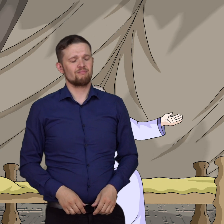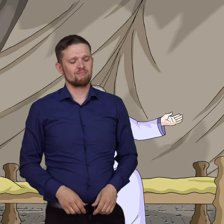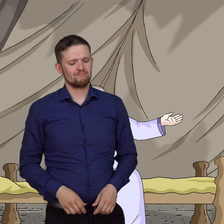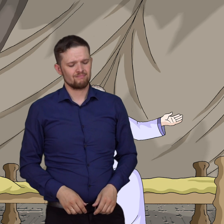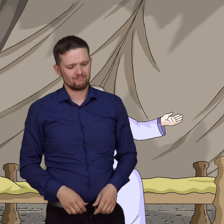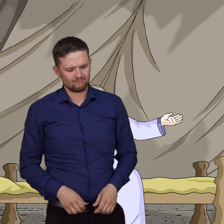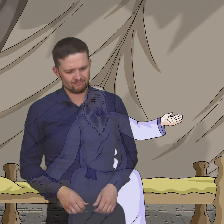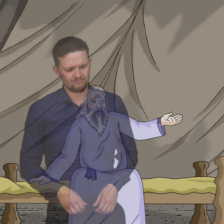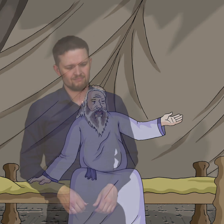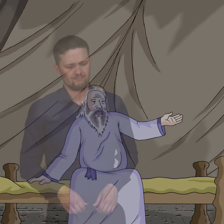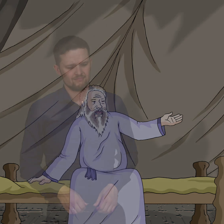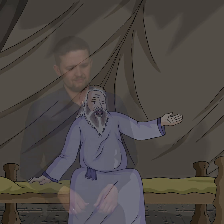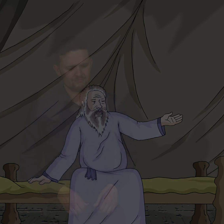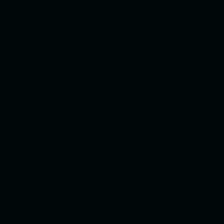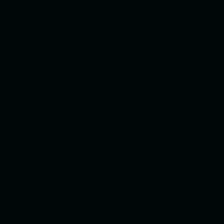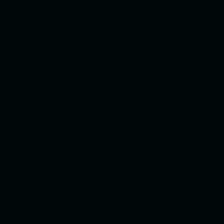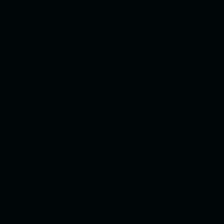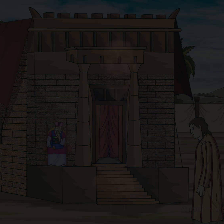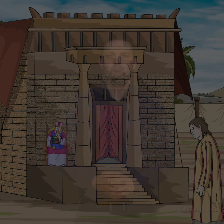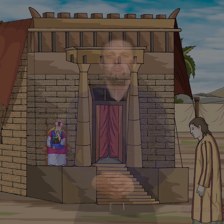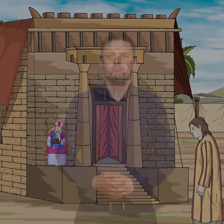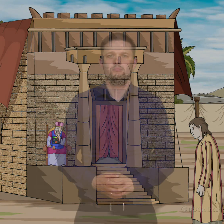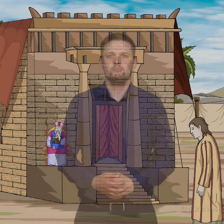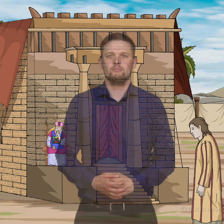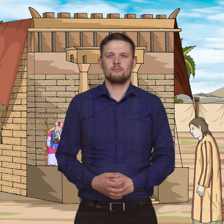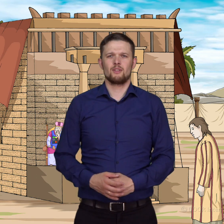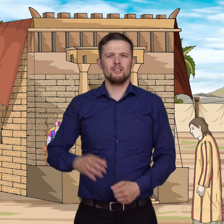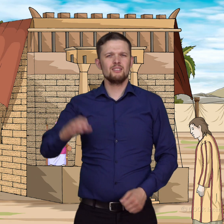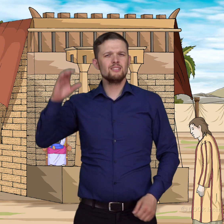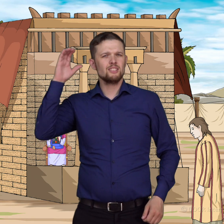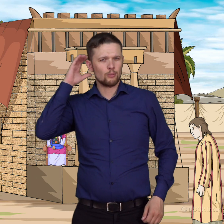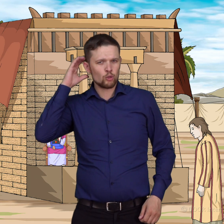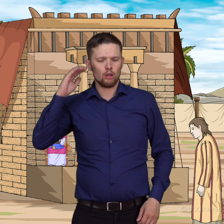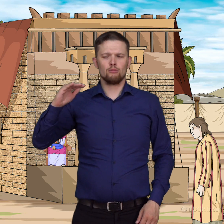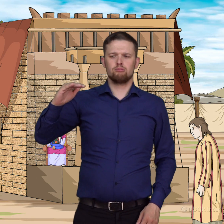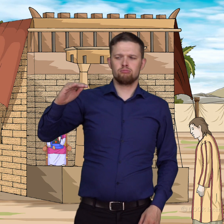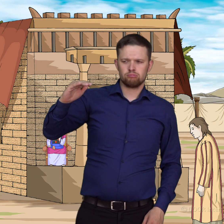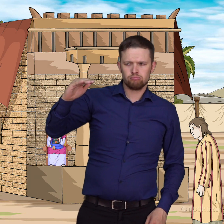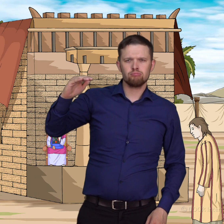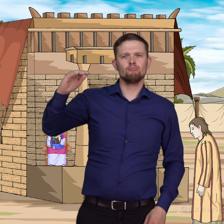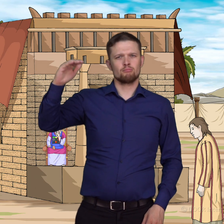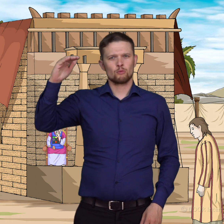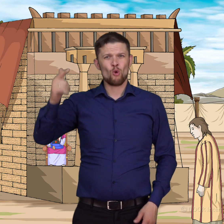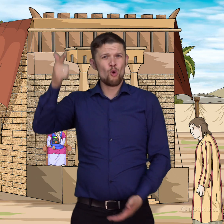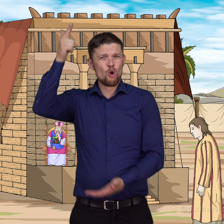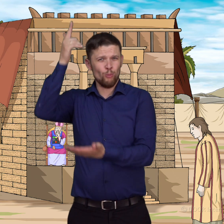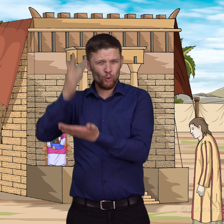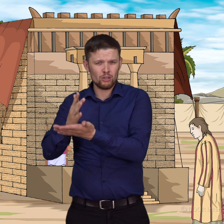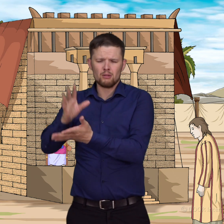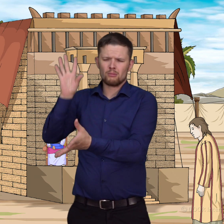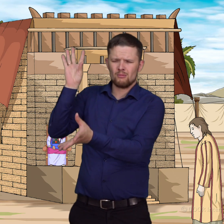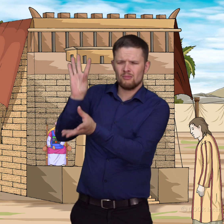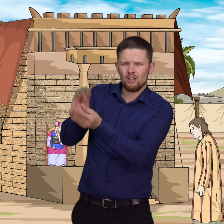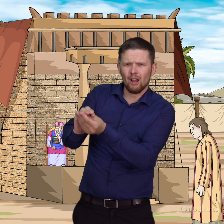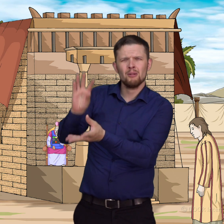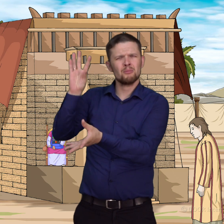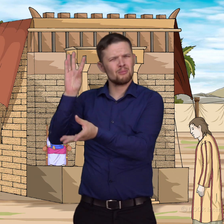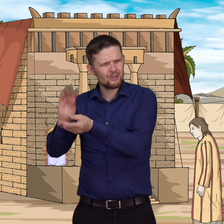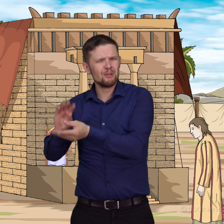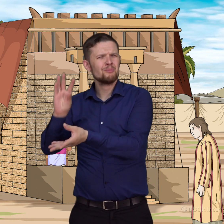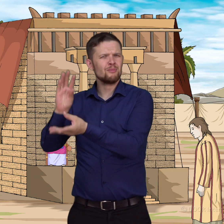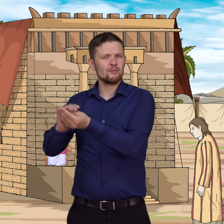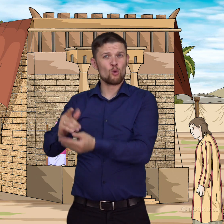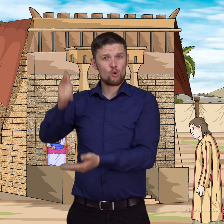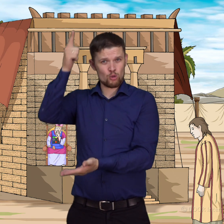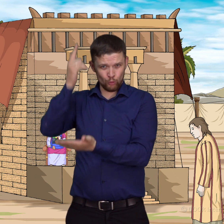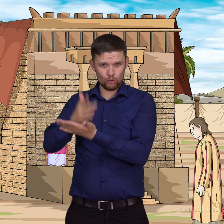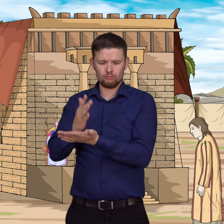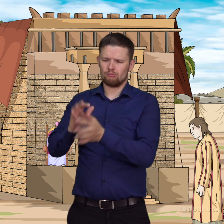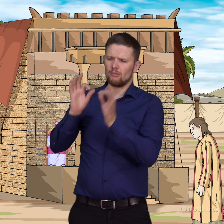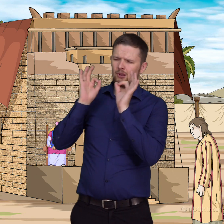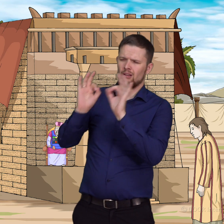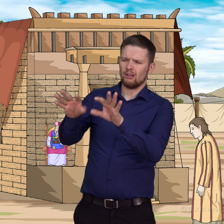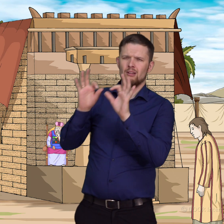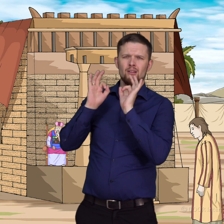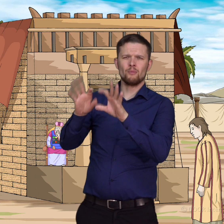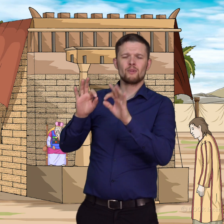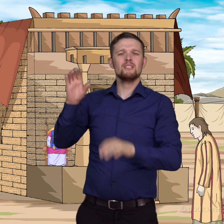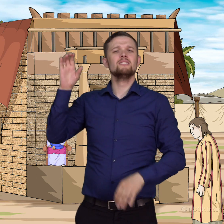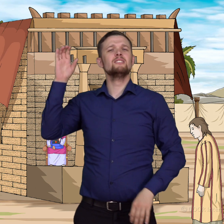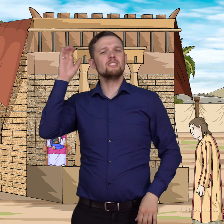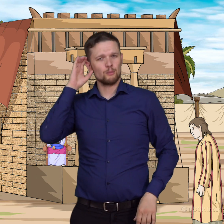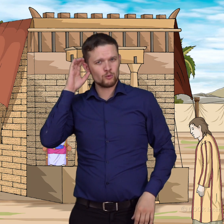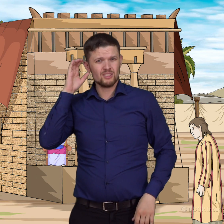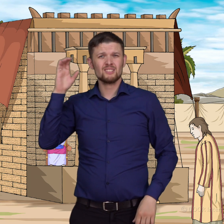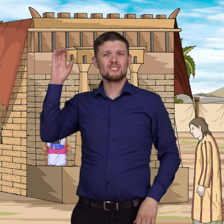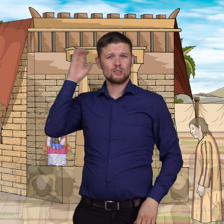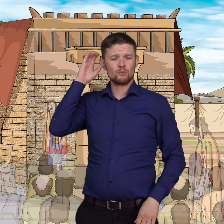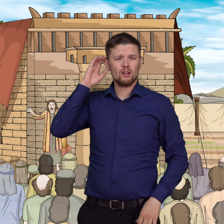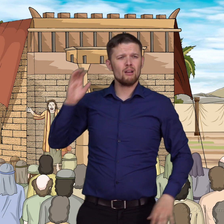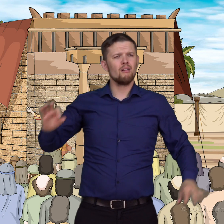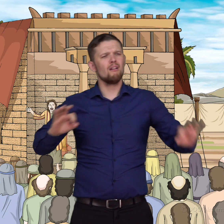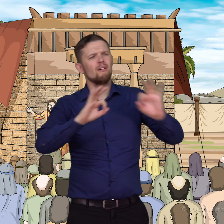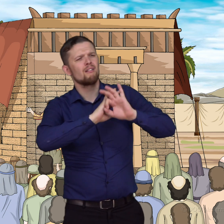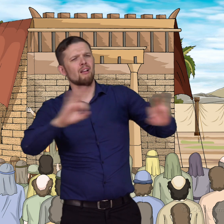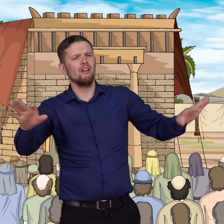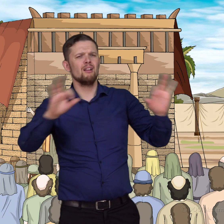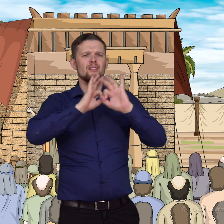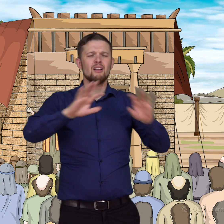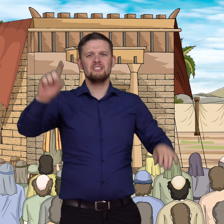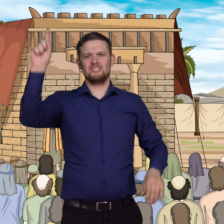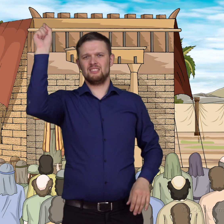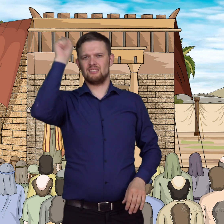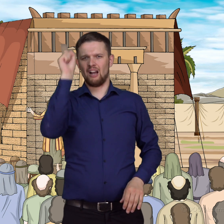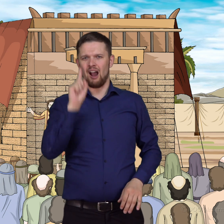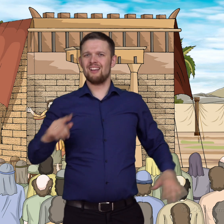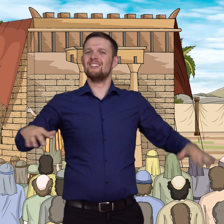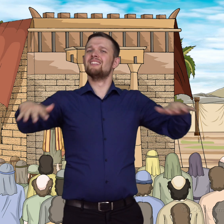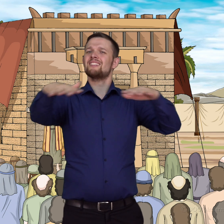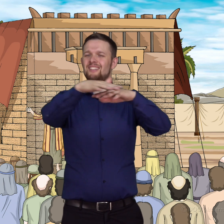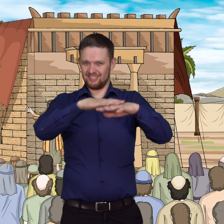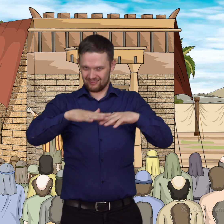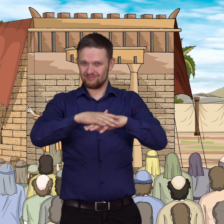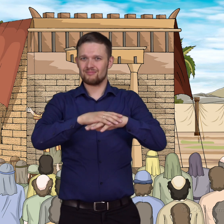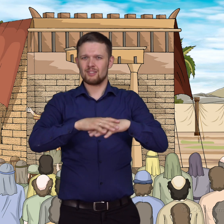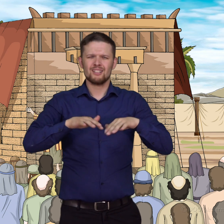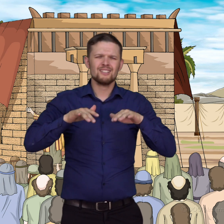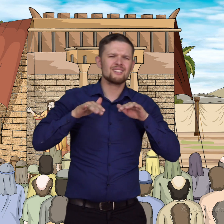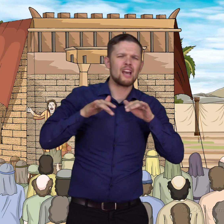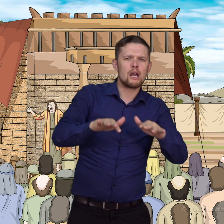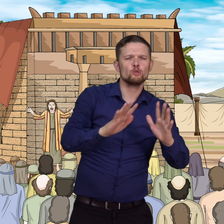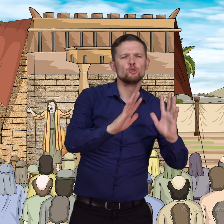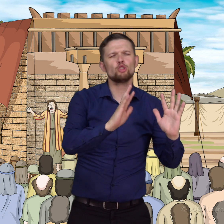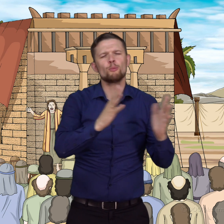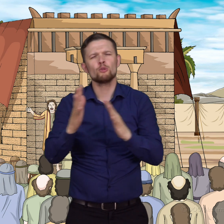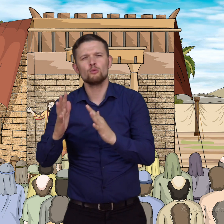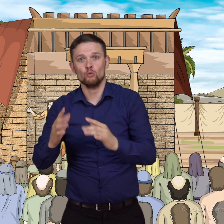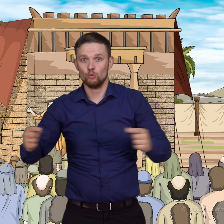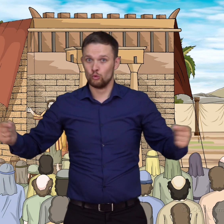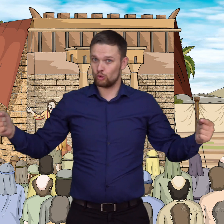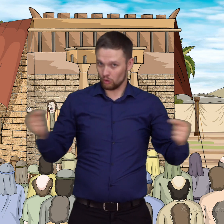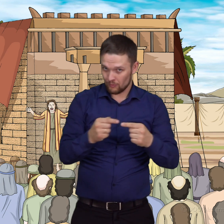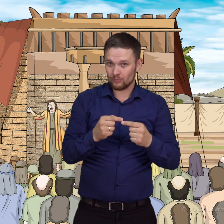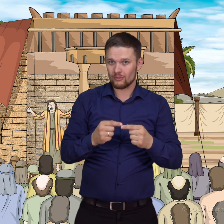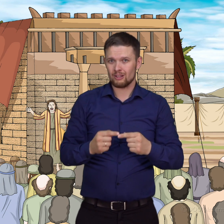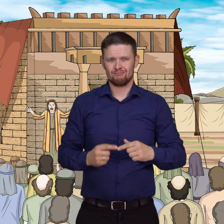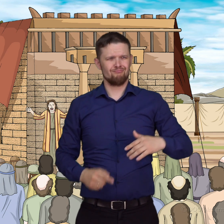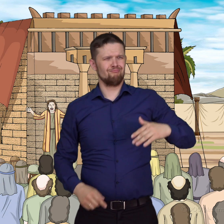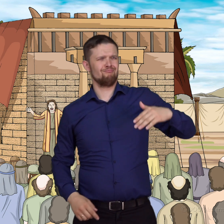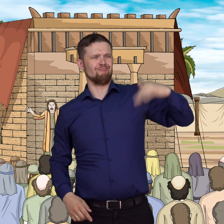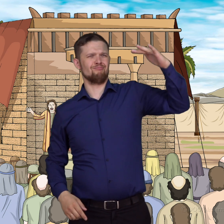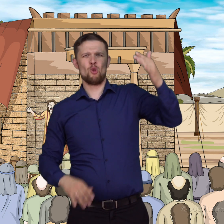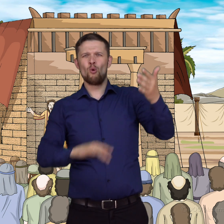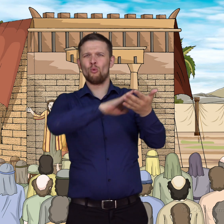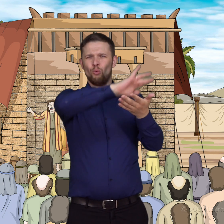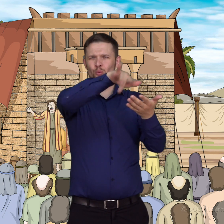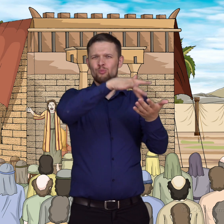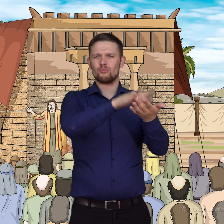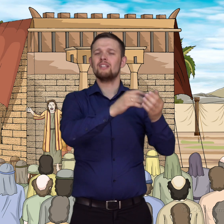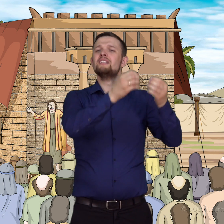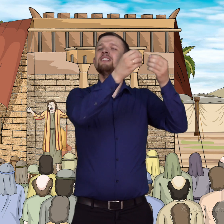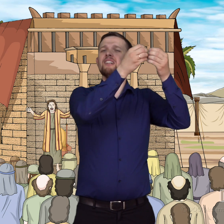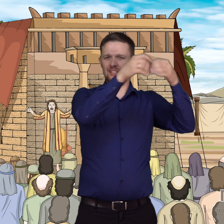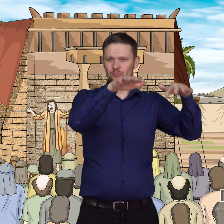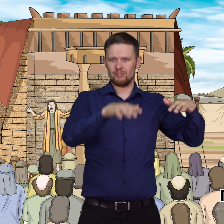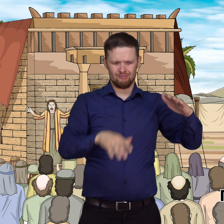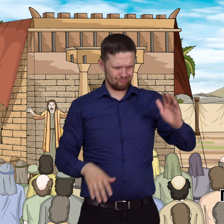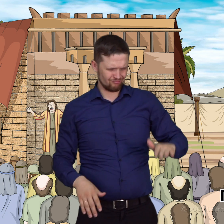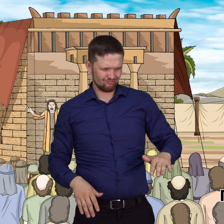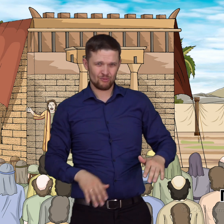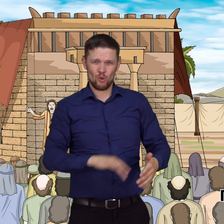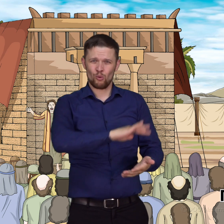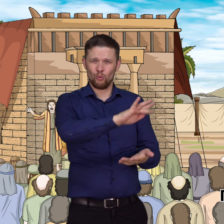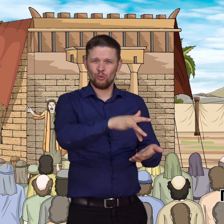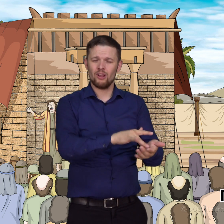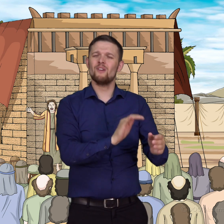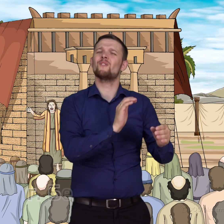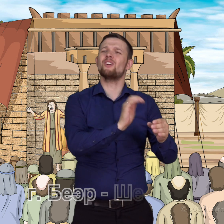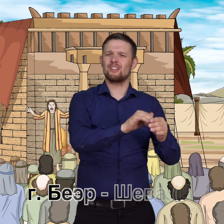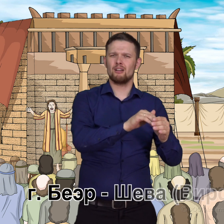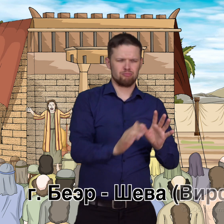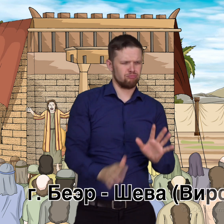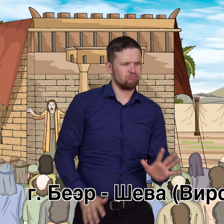And Samuel grew, and the LORD was with him, and He let none of Samuel’s words fall to the ground.